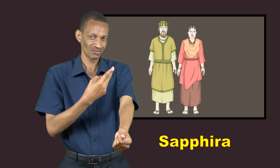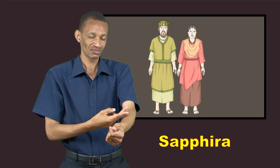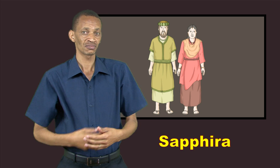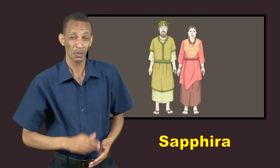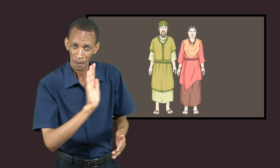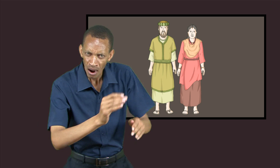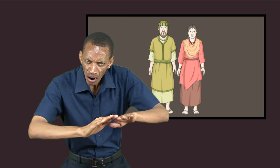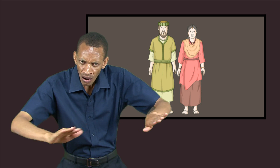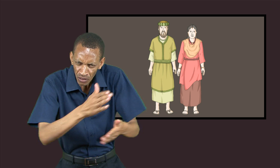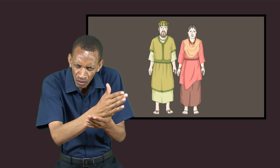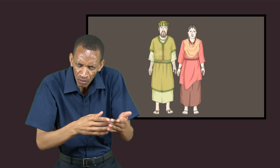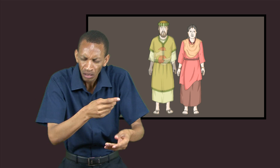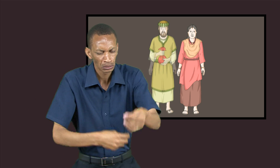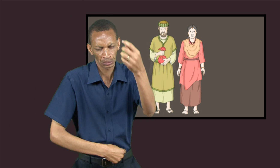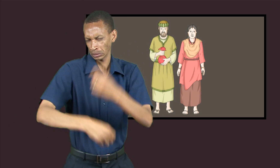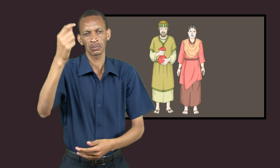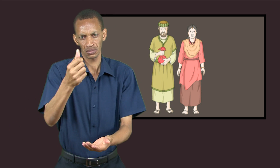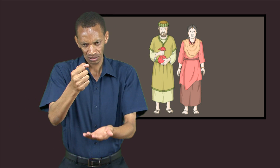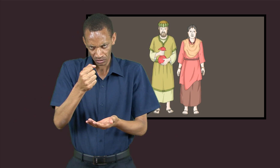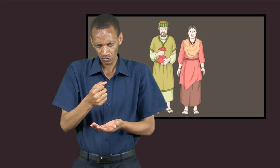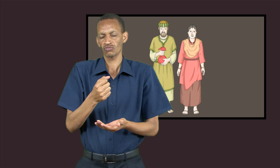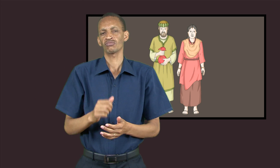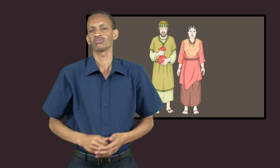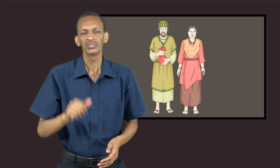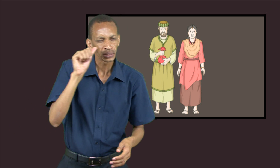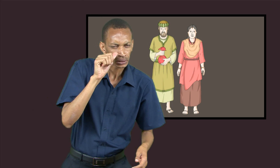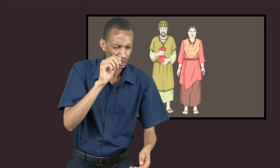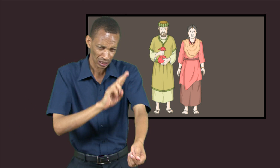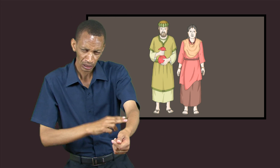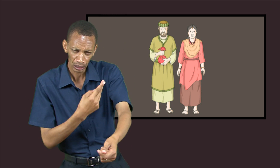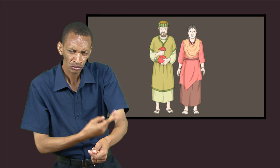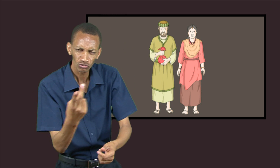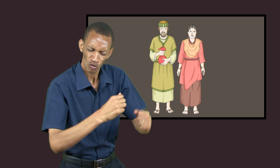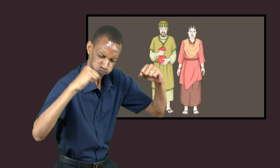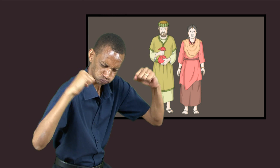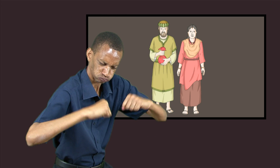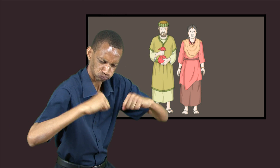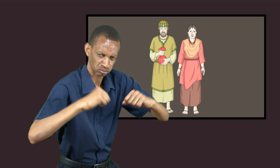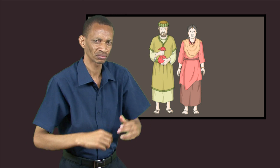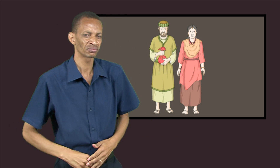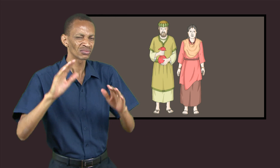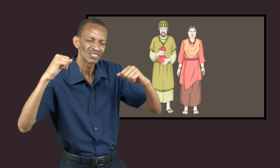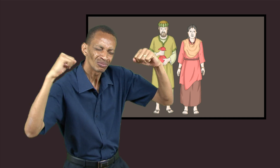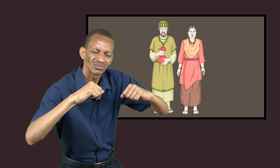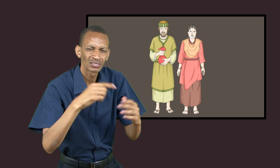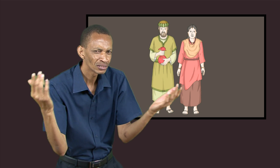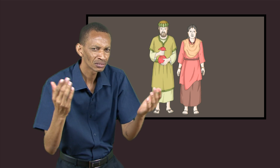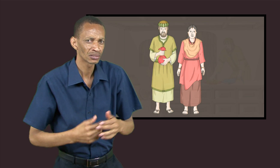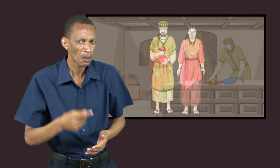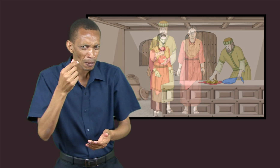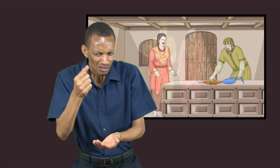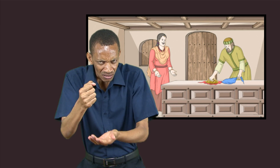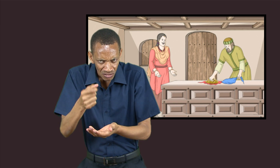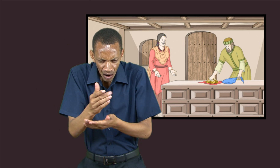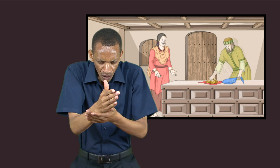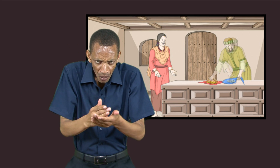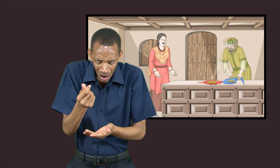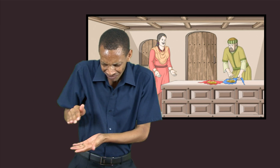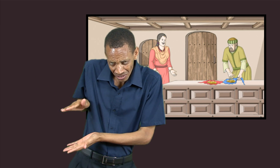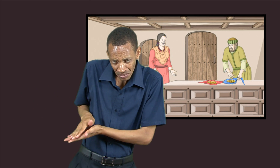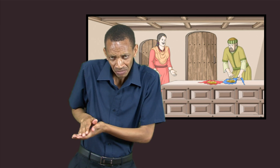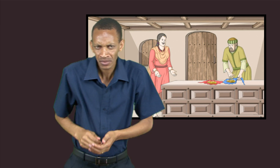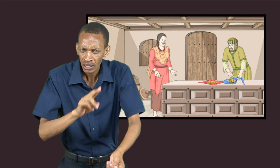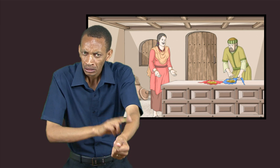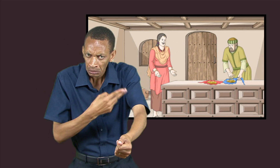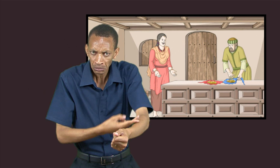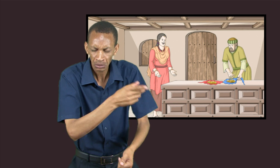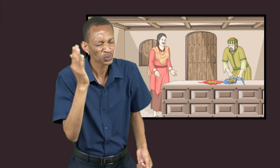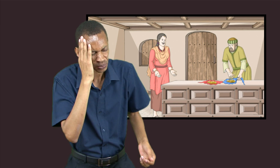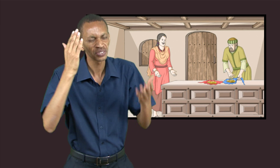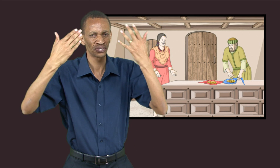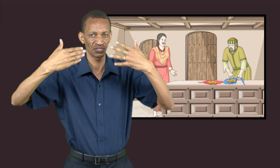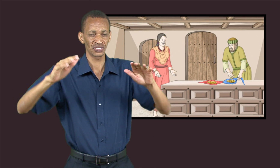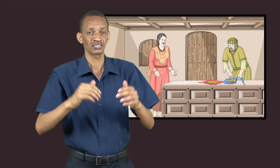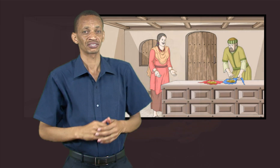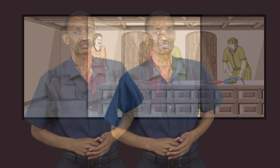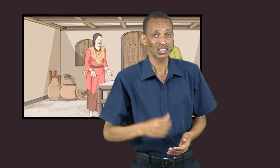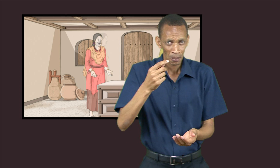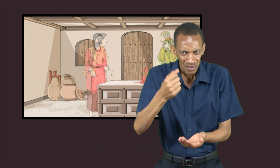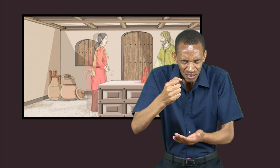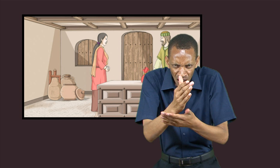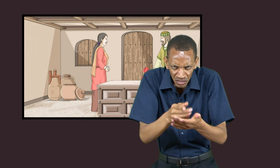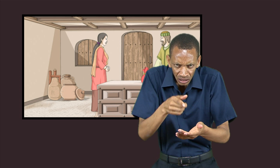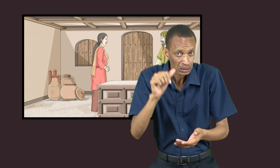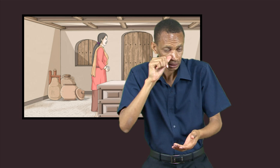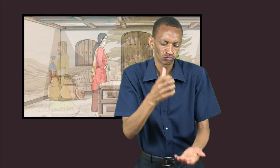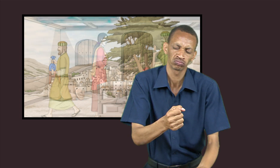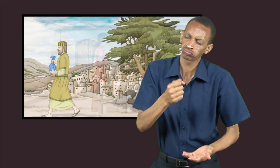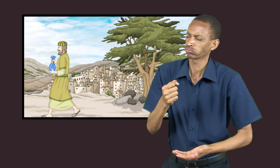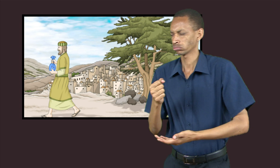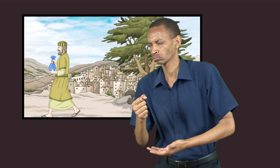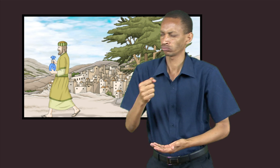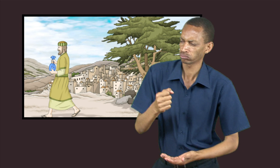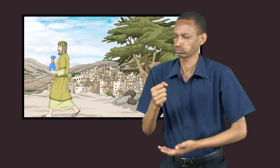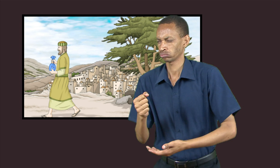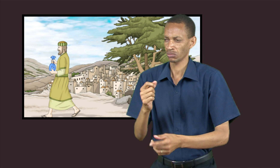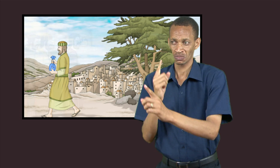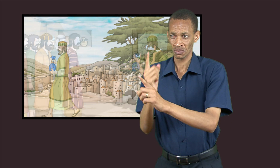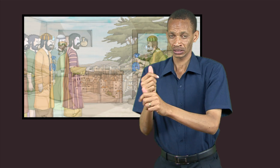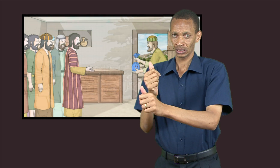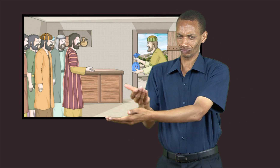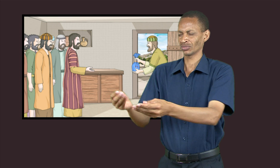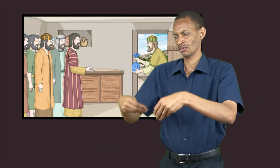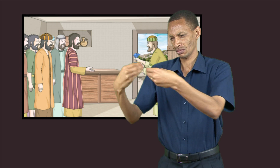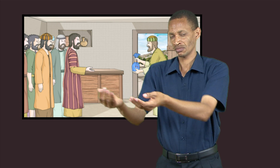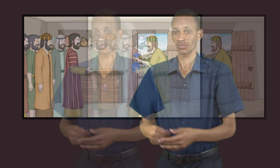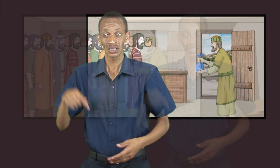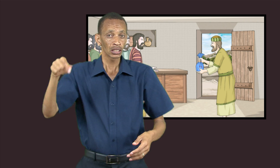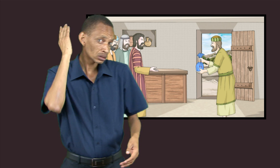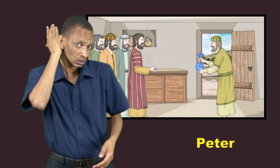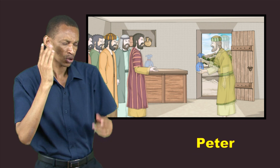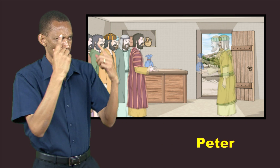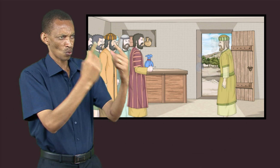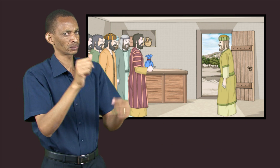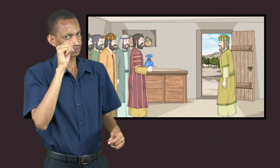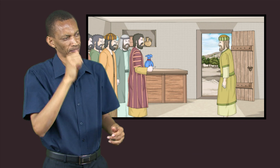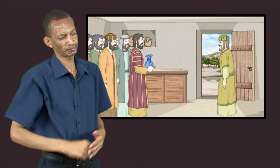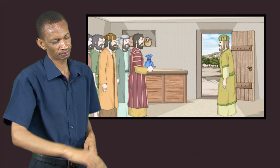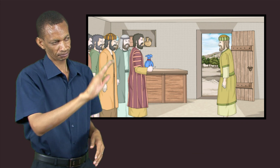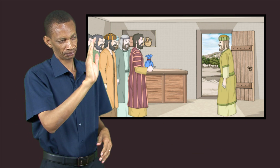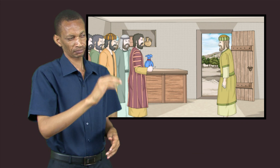With his wife’s full knowledge, he kept back some of the proceeds for himself, but brought a portion and laid it at the apostles’ feet.